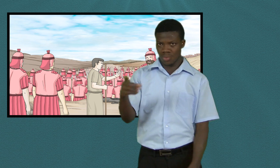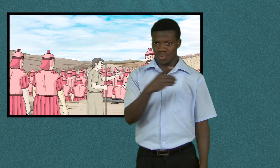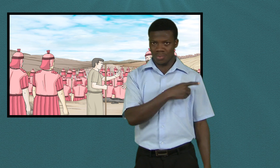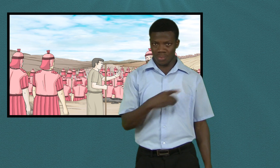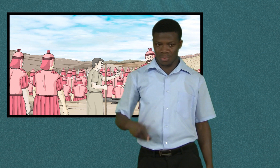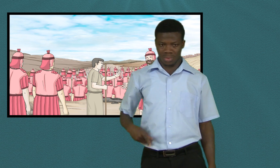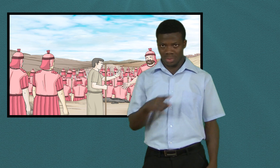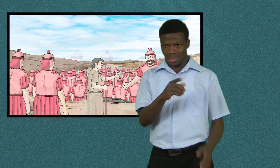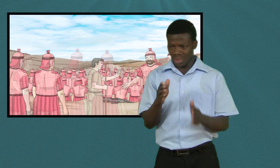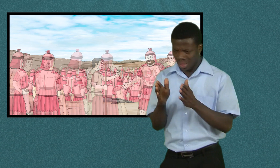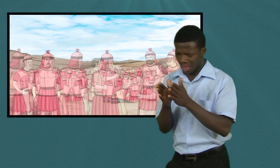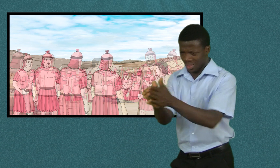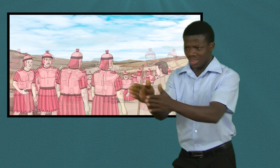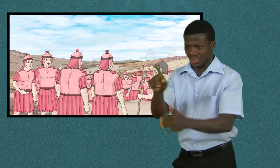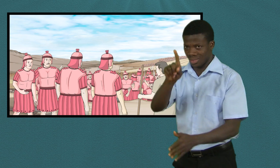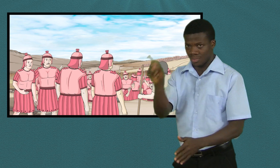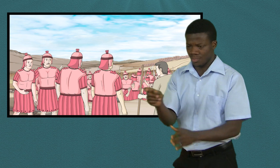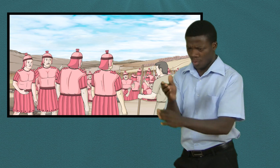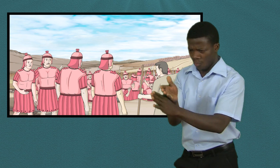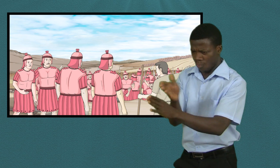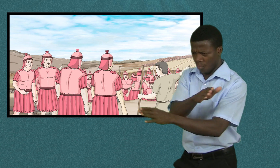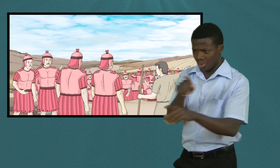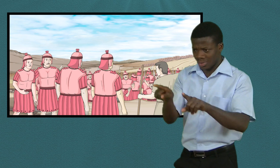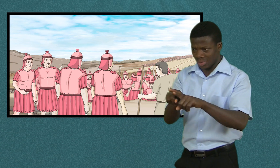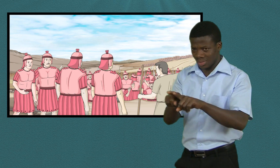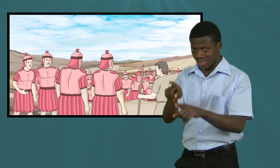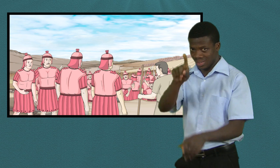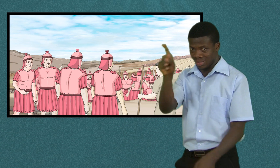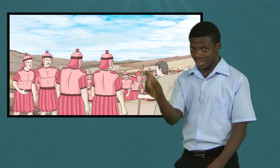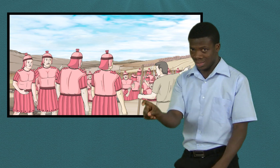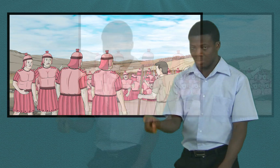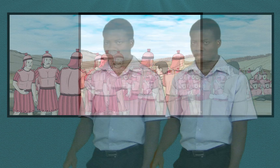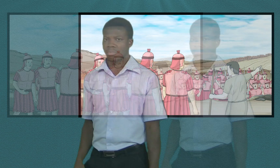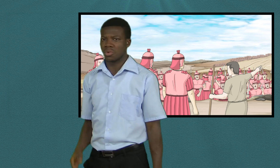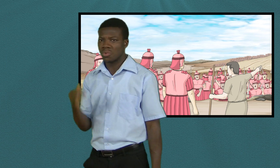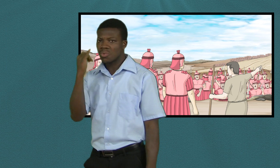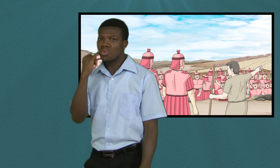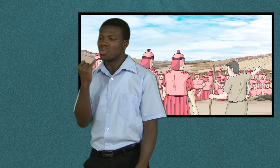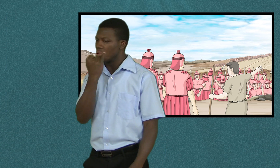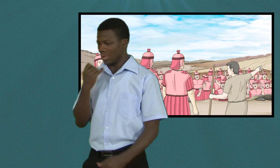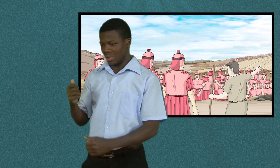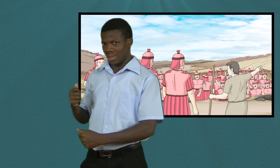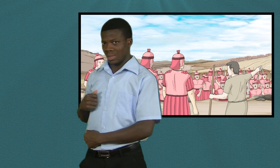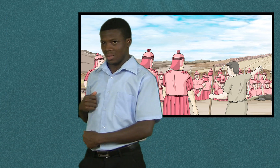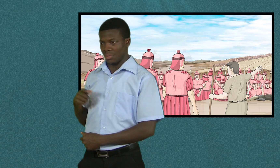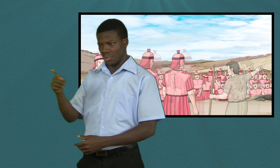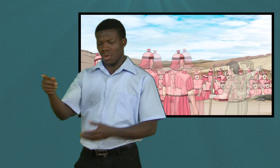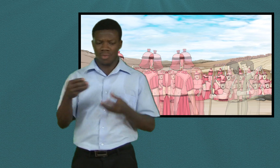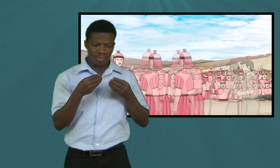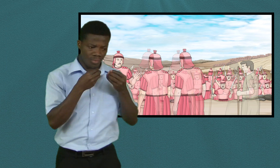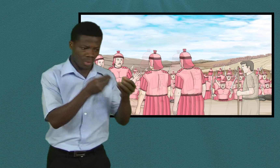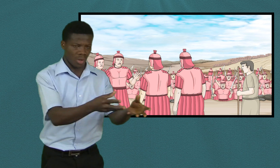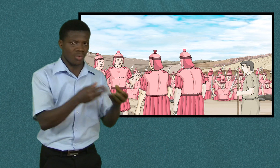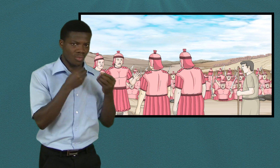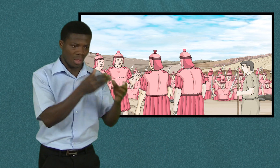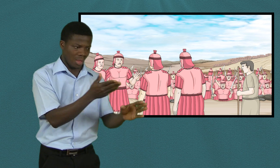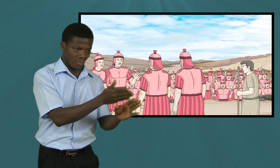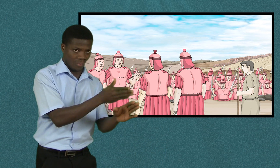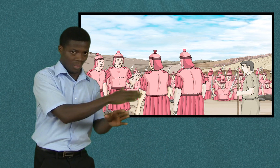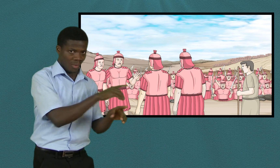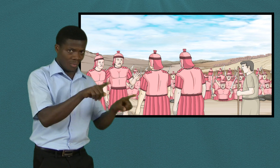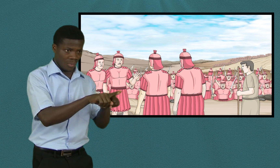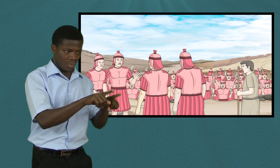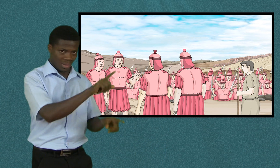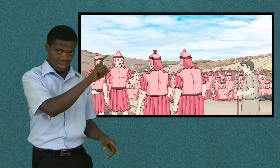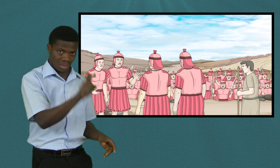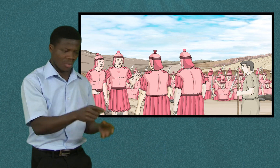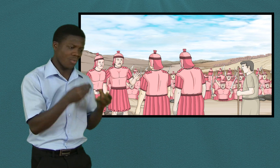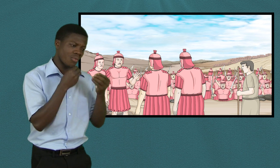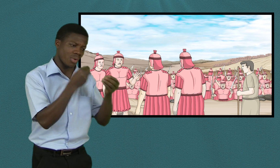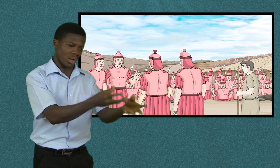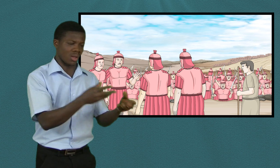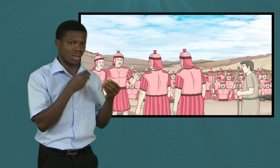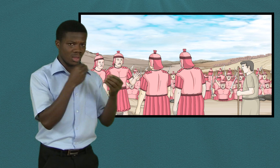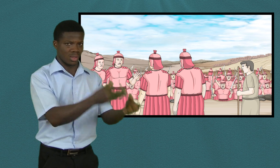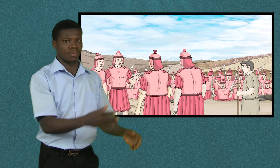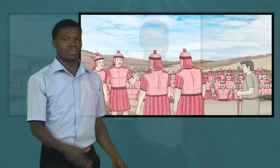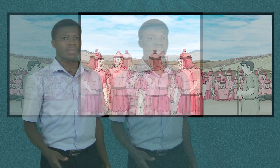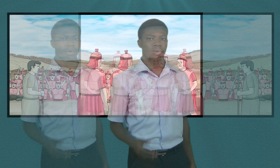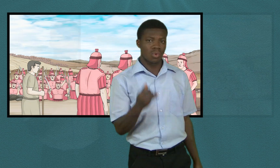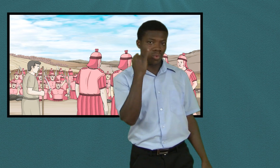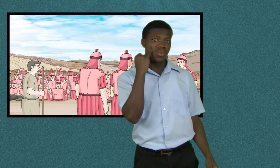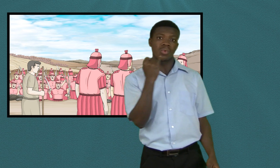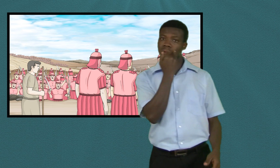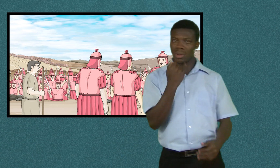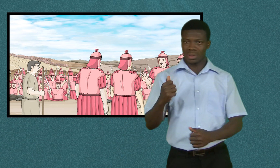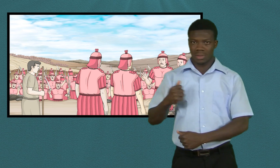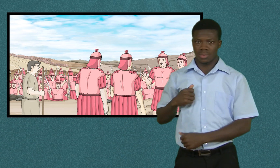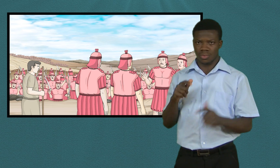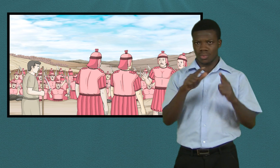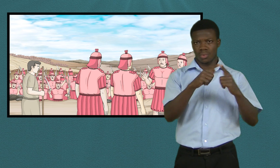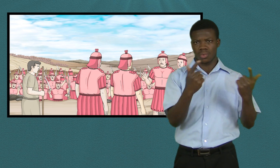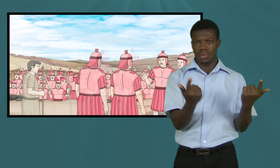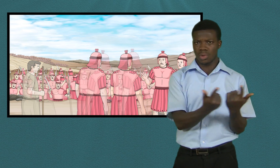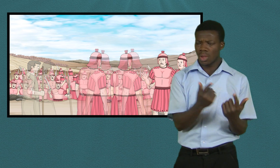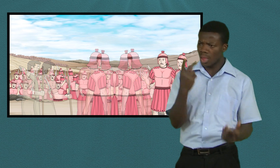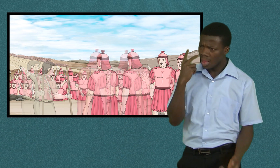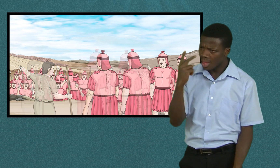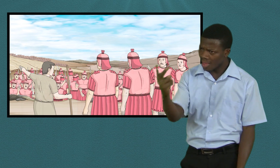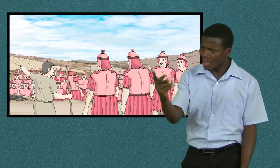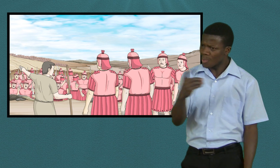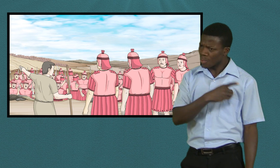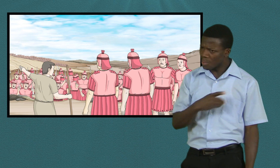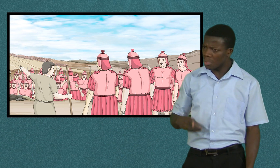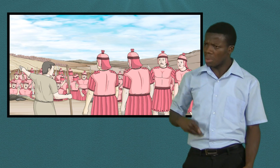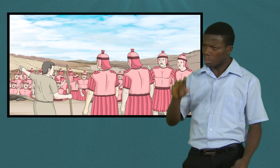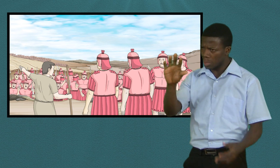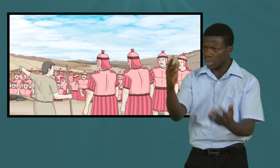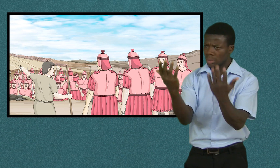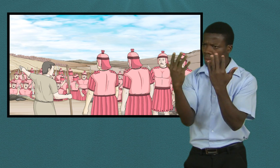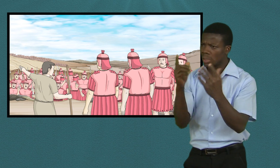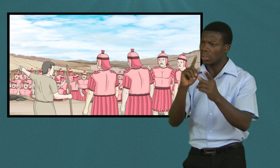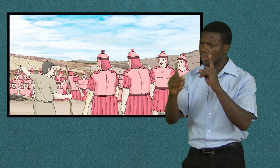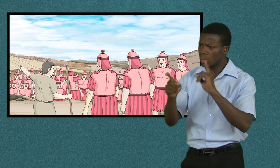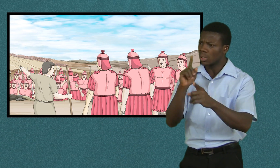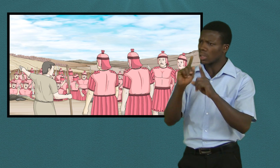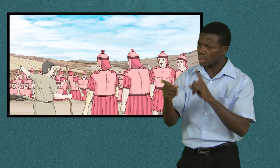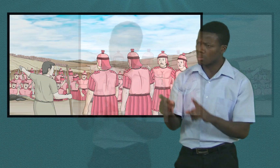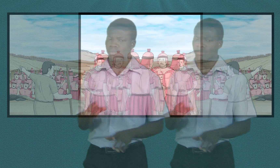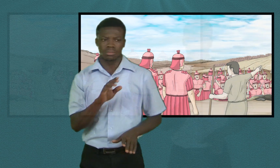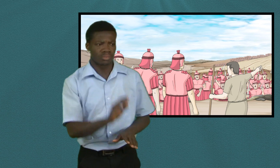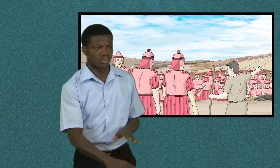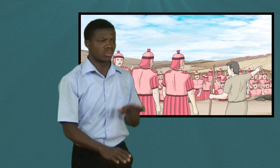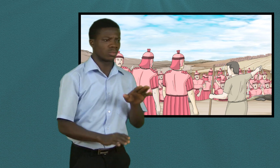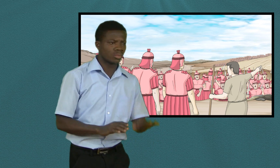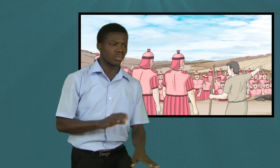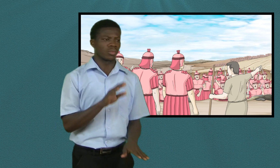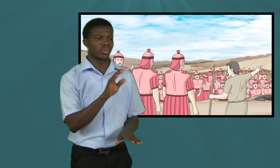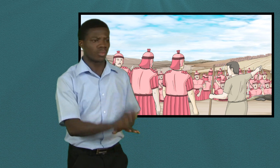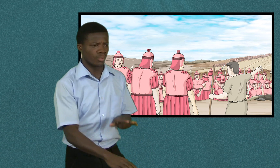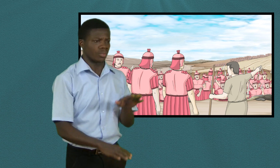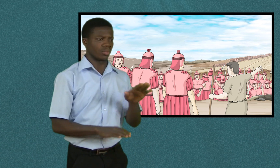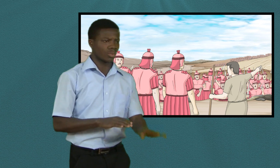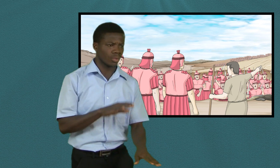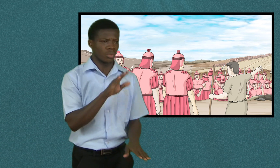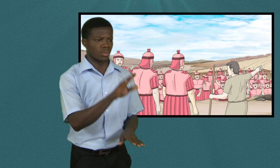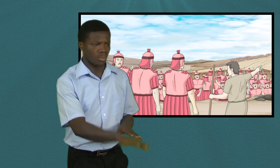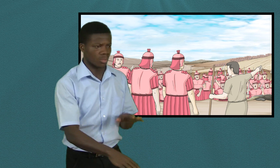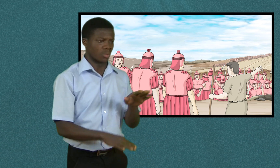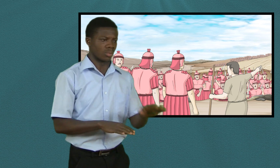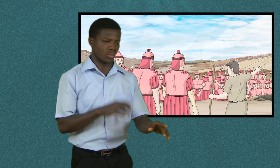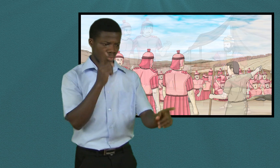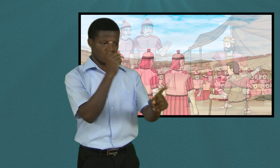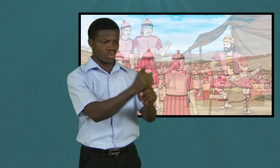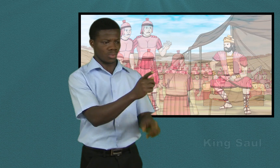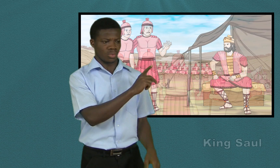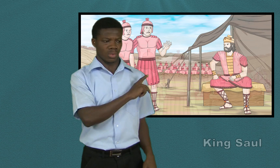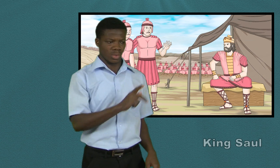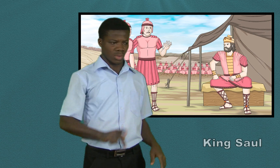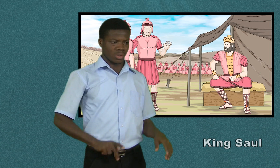Then he turned from him toward another and asked about the offer, and those people answered him just as the first ones had answered.